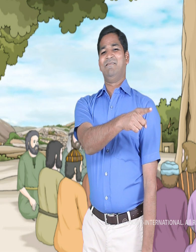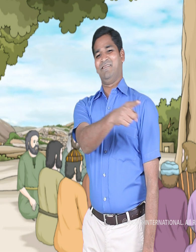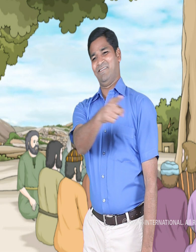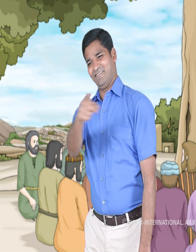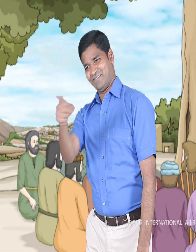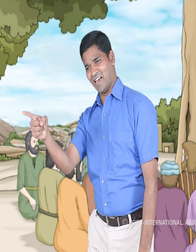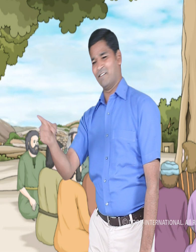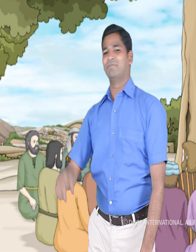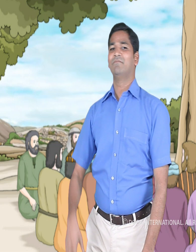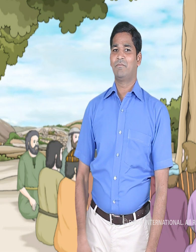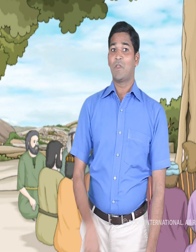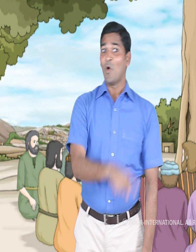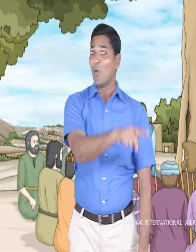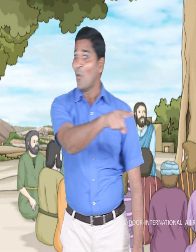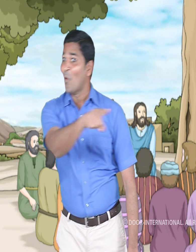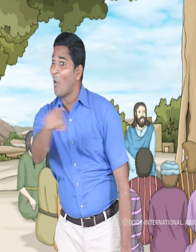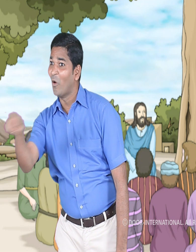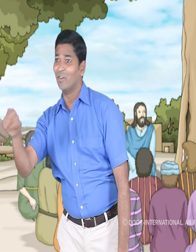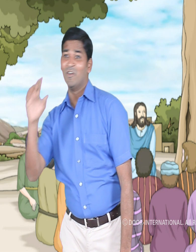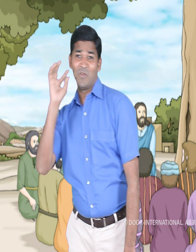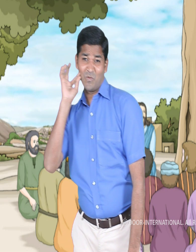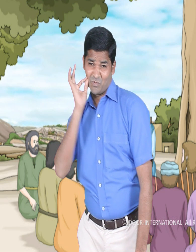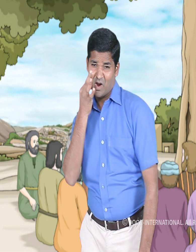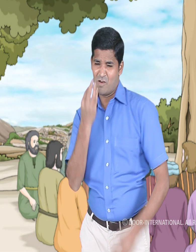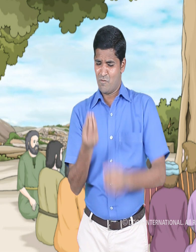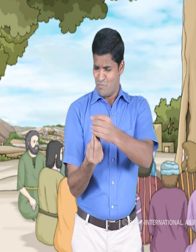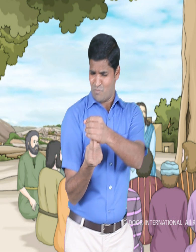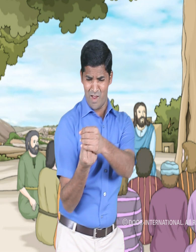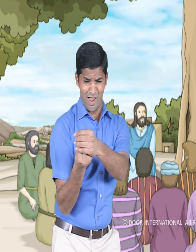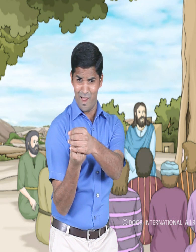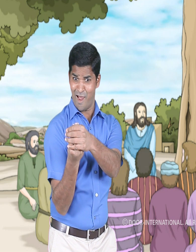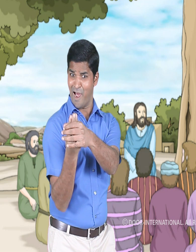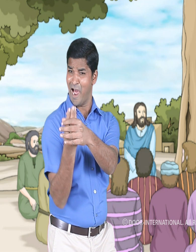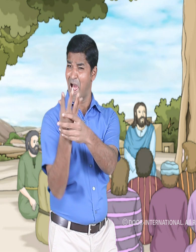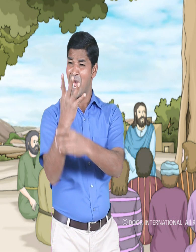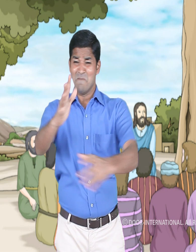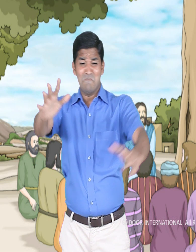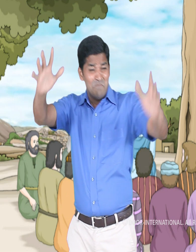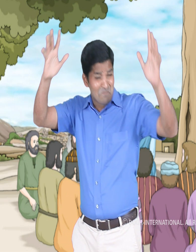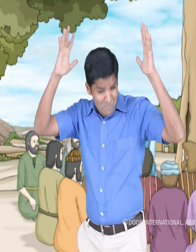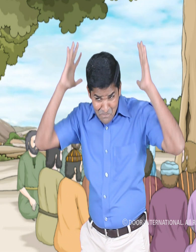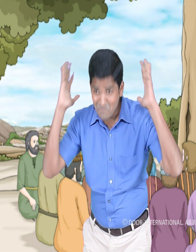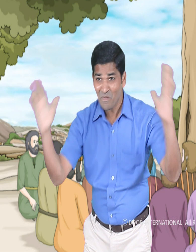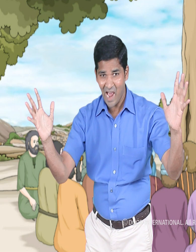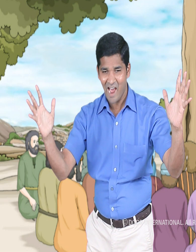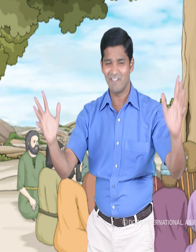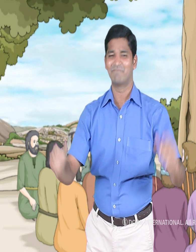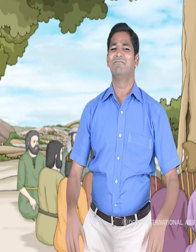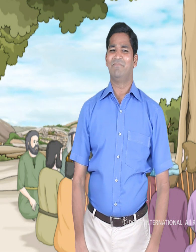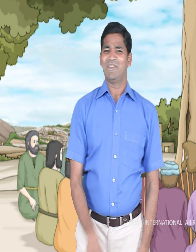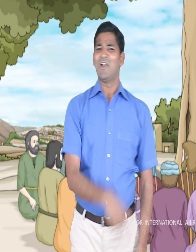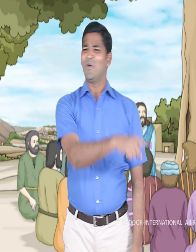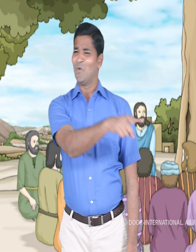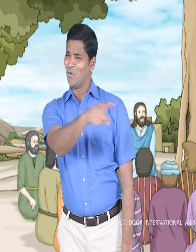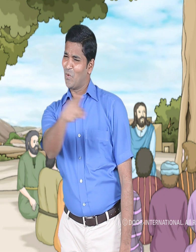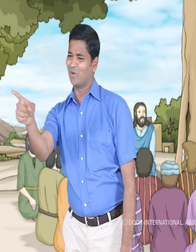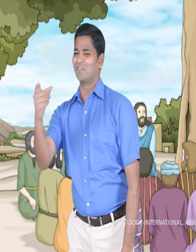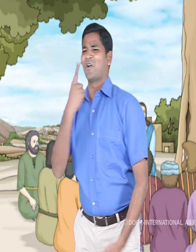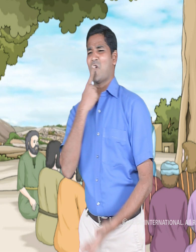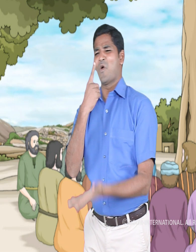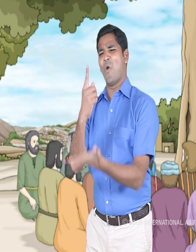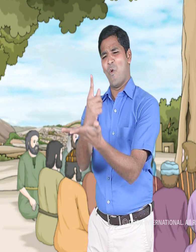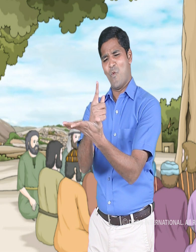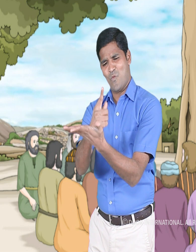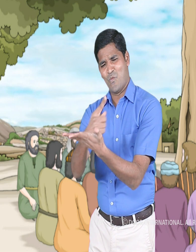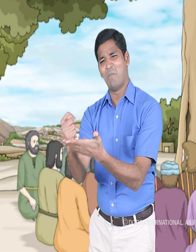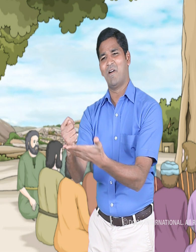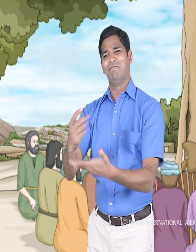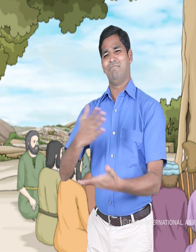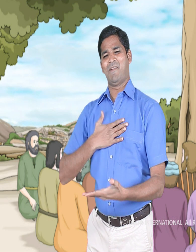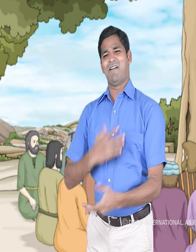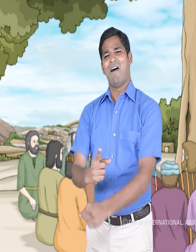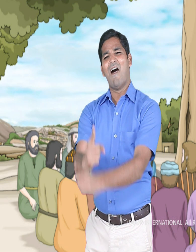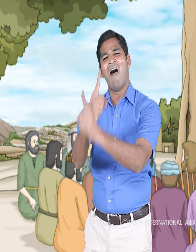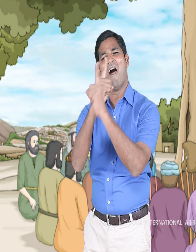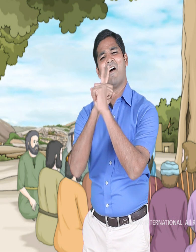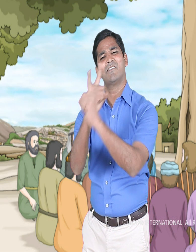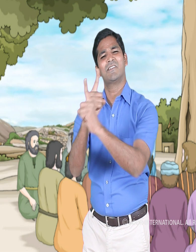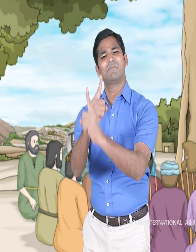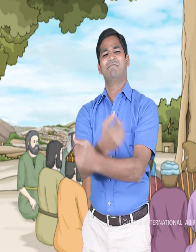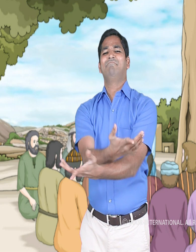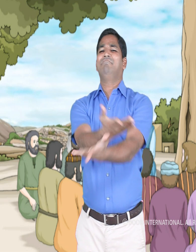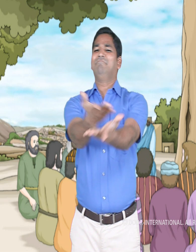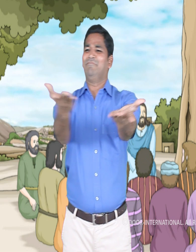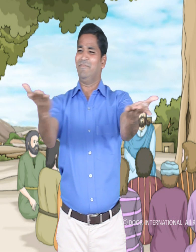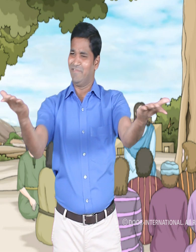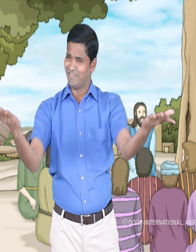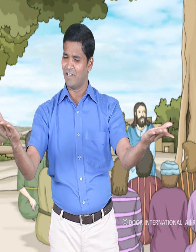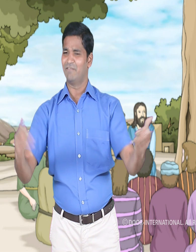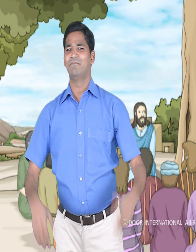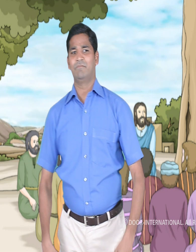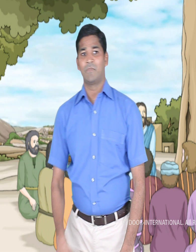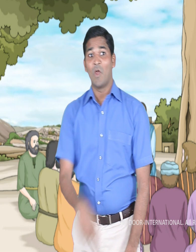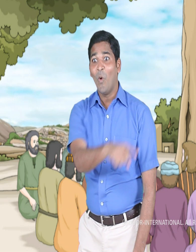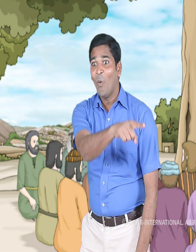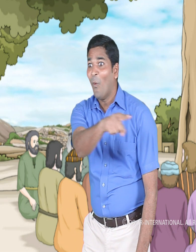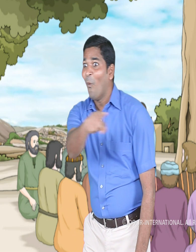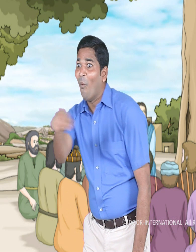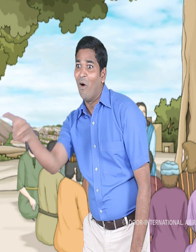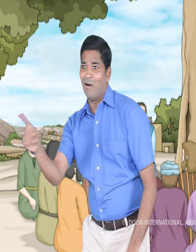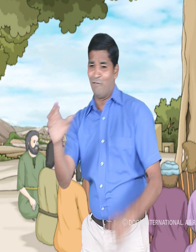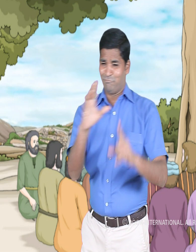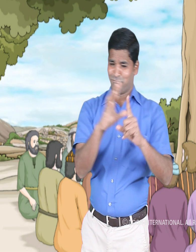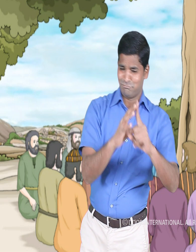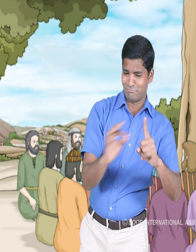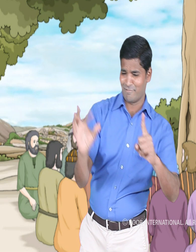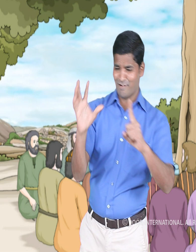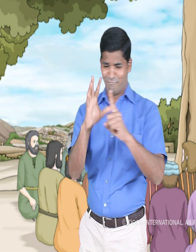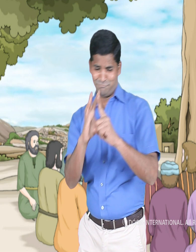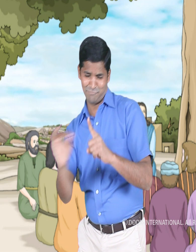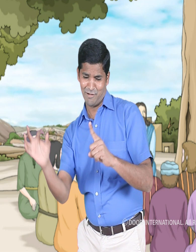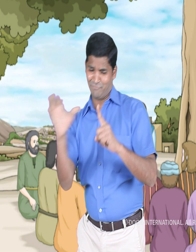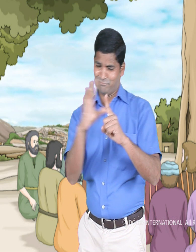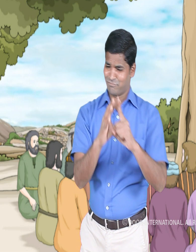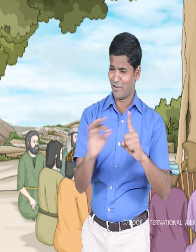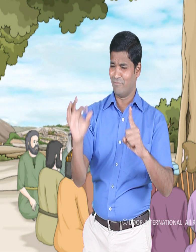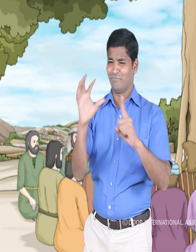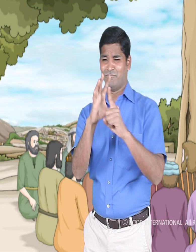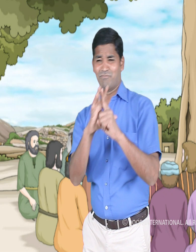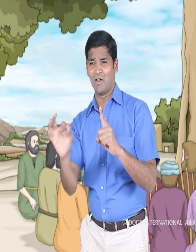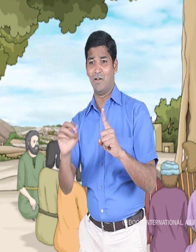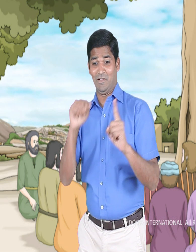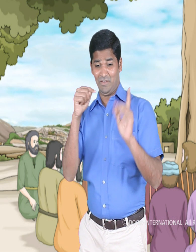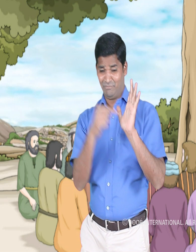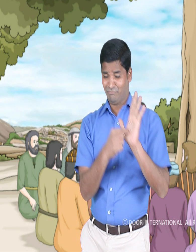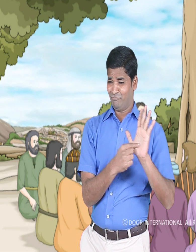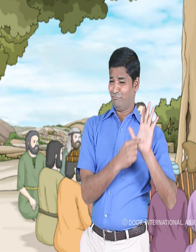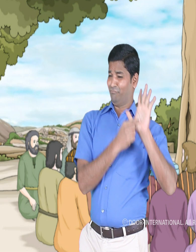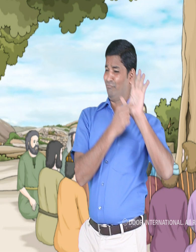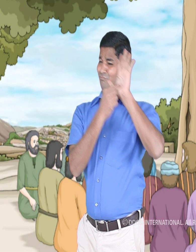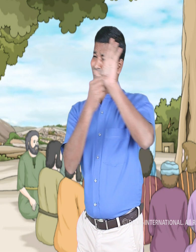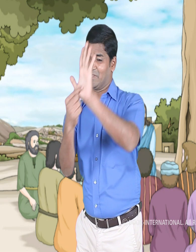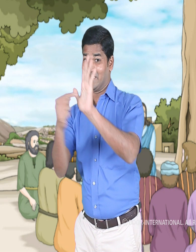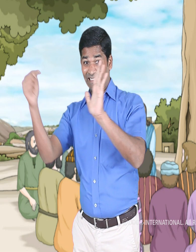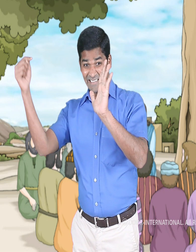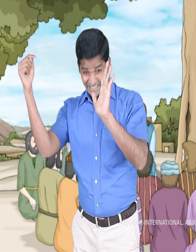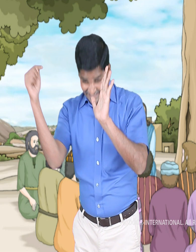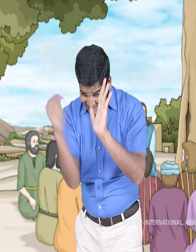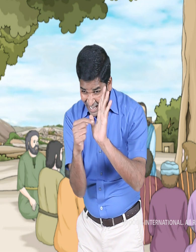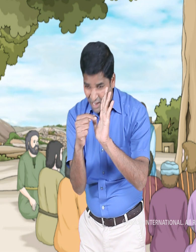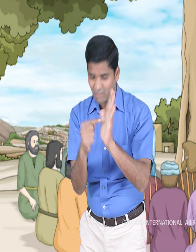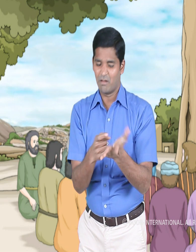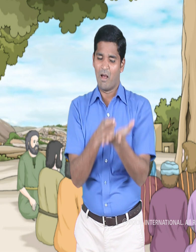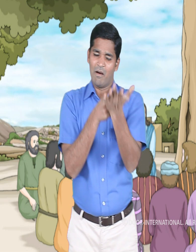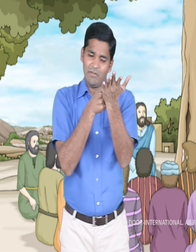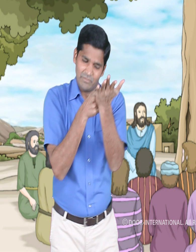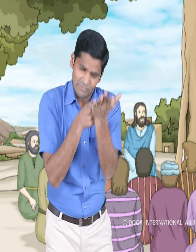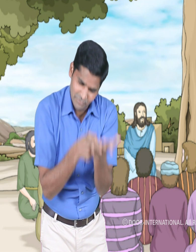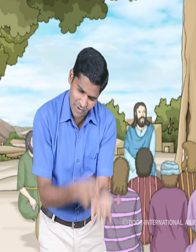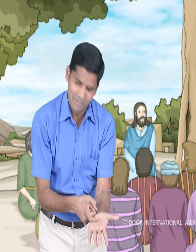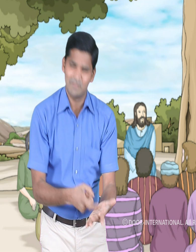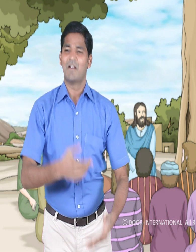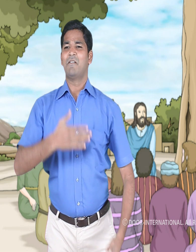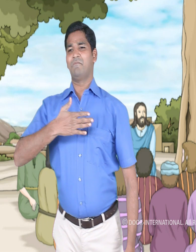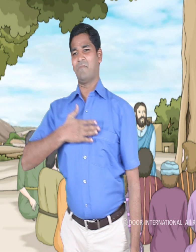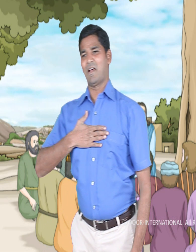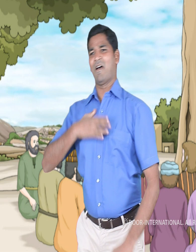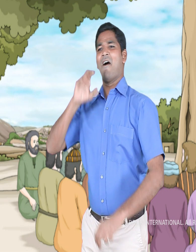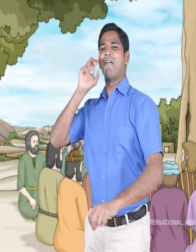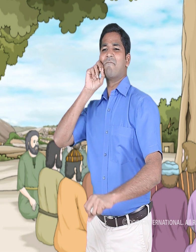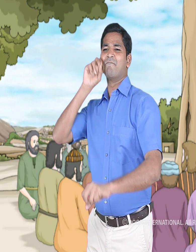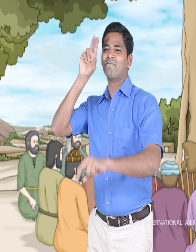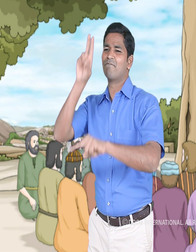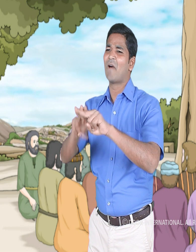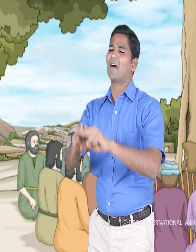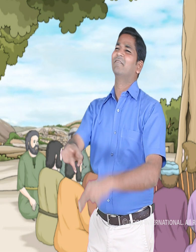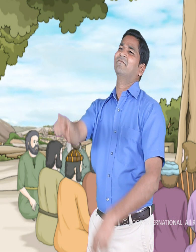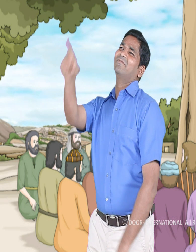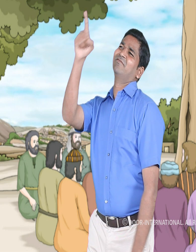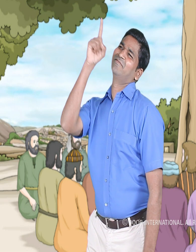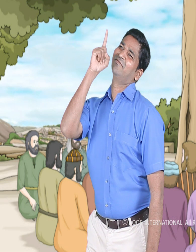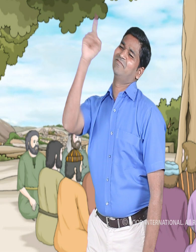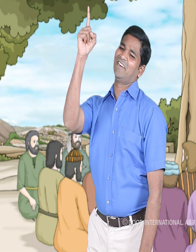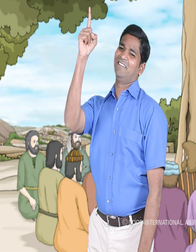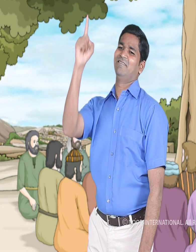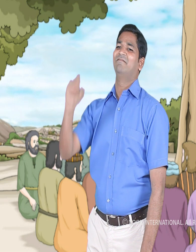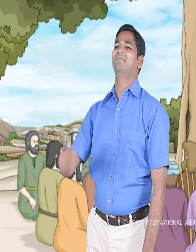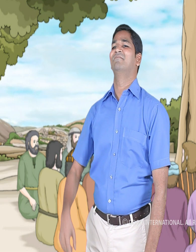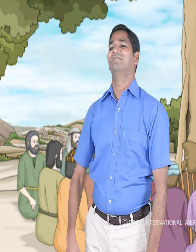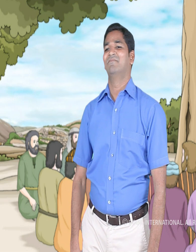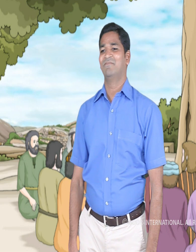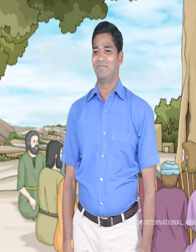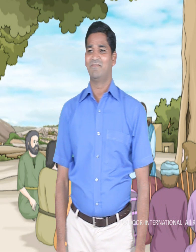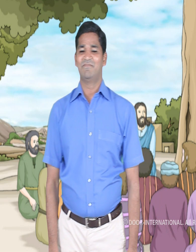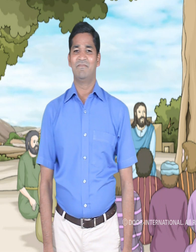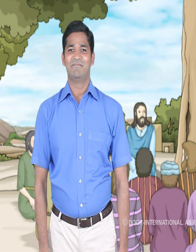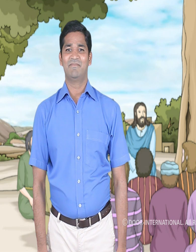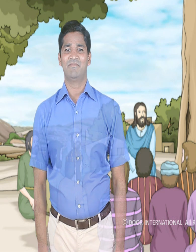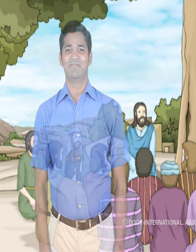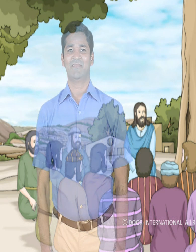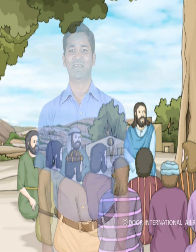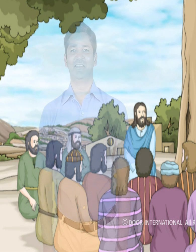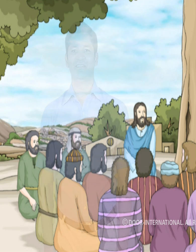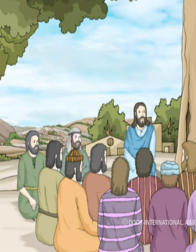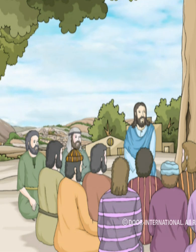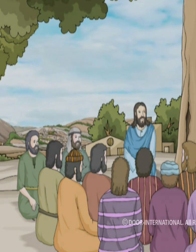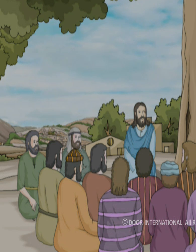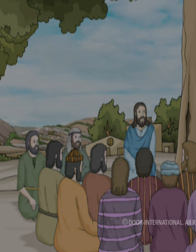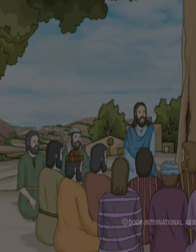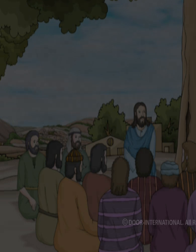This is to My Father’s glory, that you bear much fruit, proving yourselves to be My disciples.